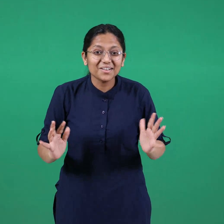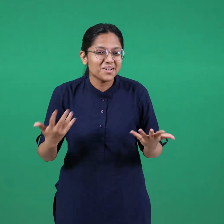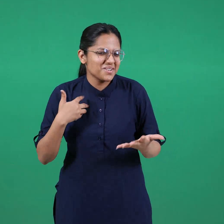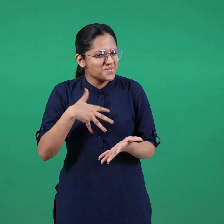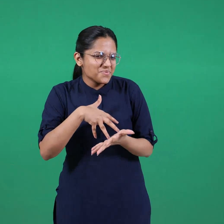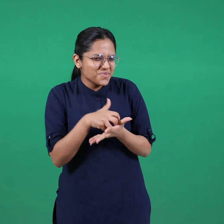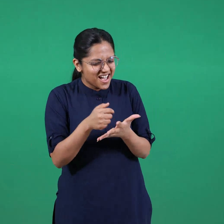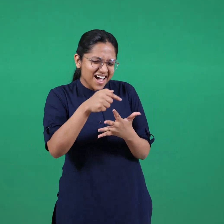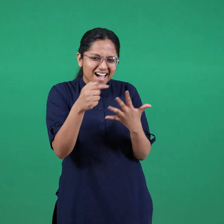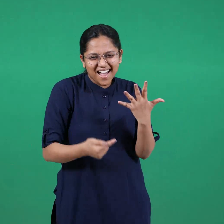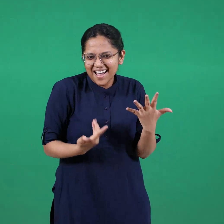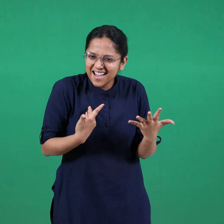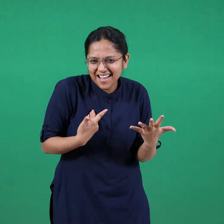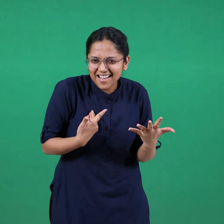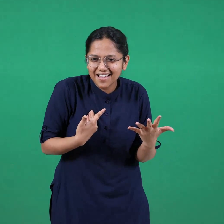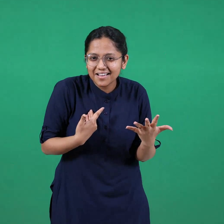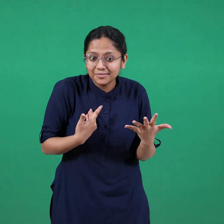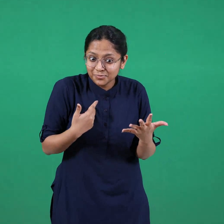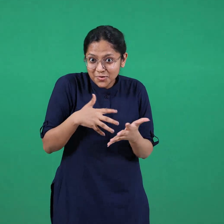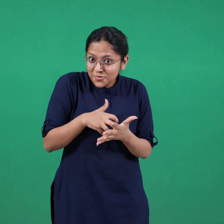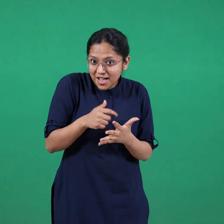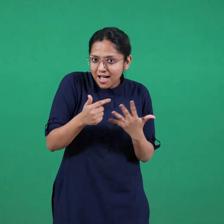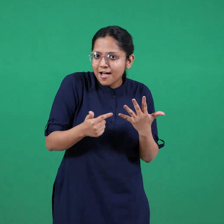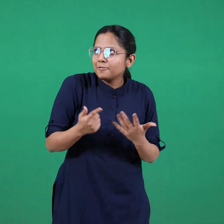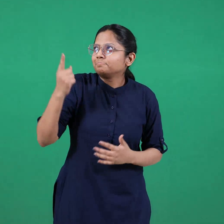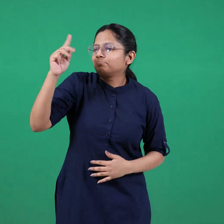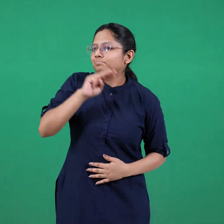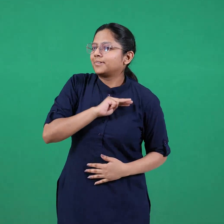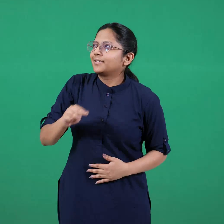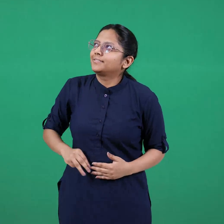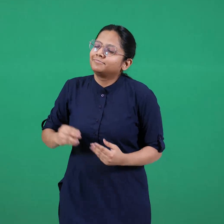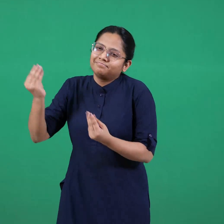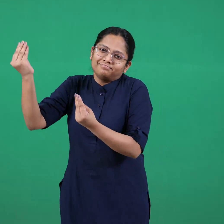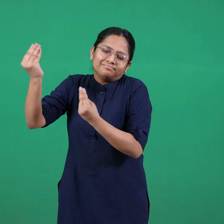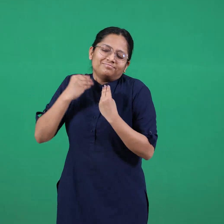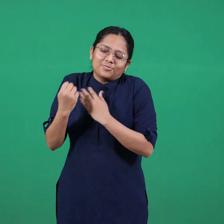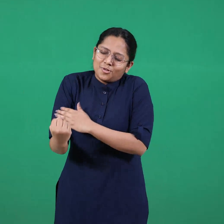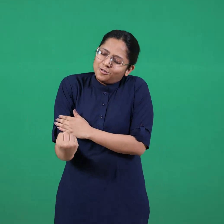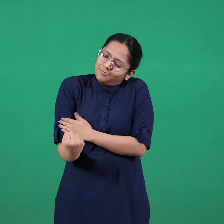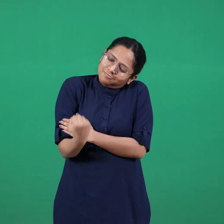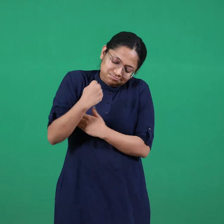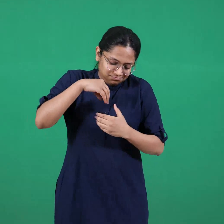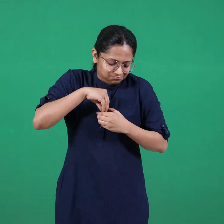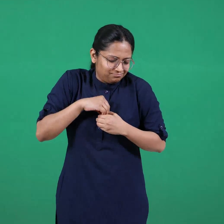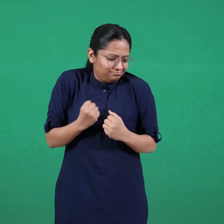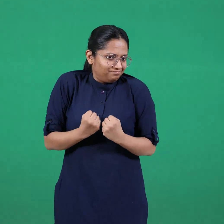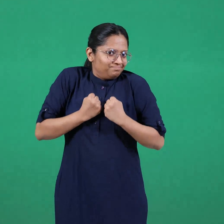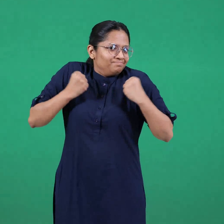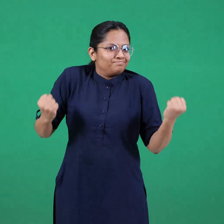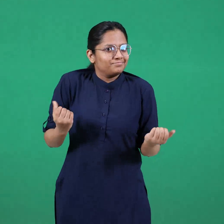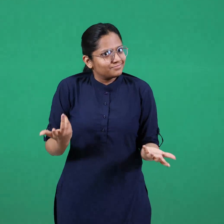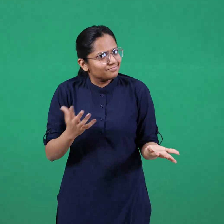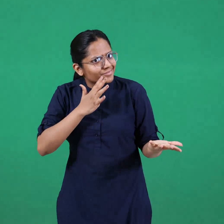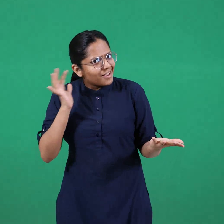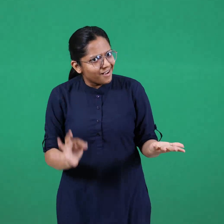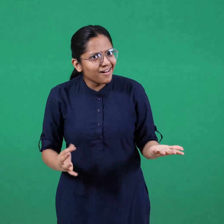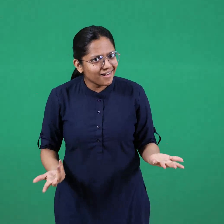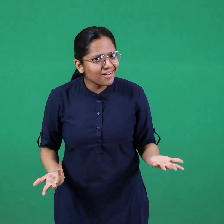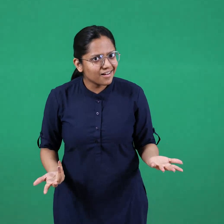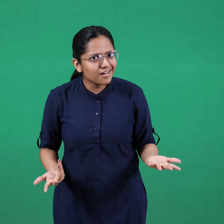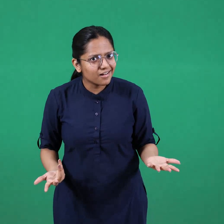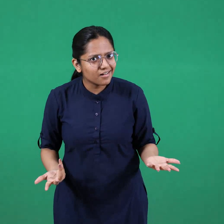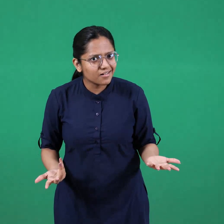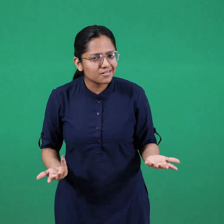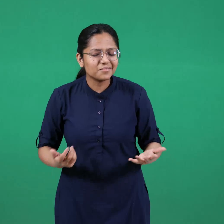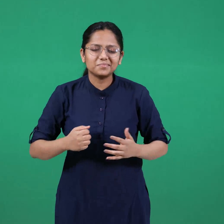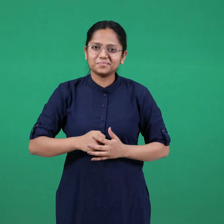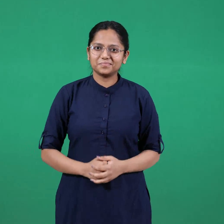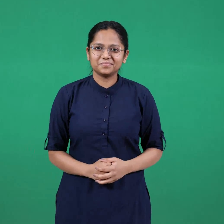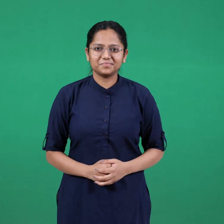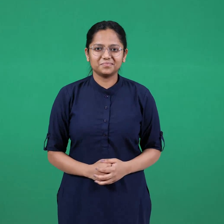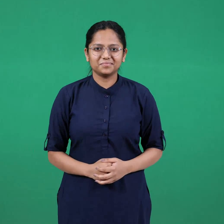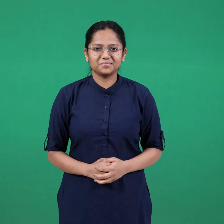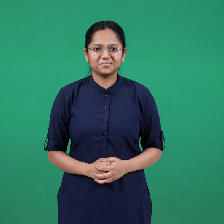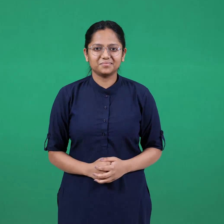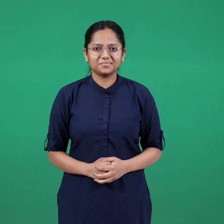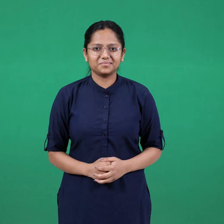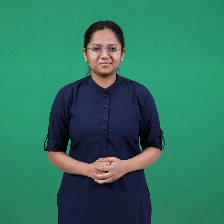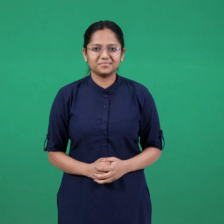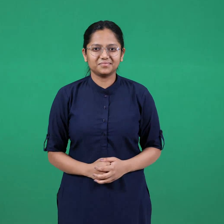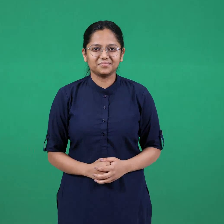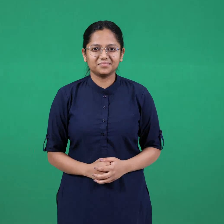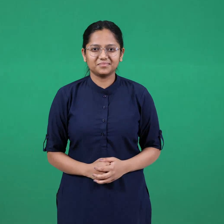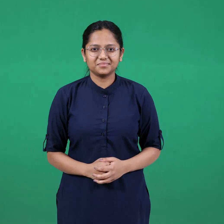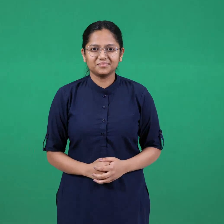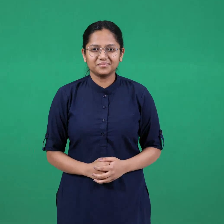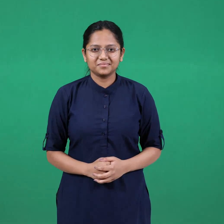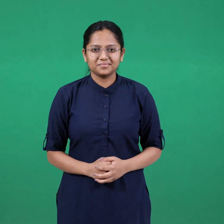For when I am weak, then I am strong.